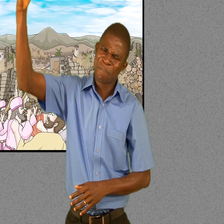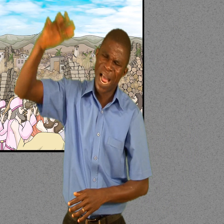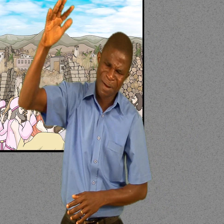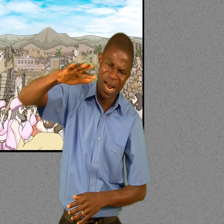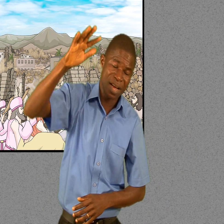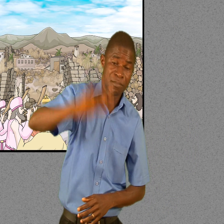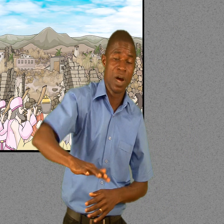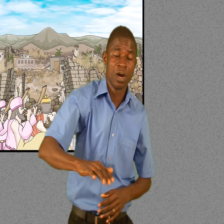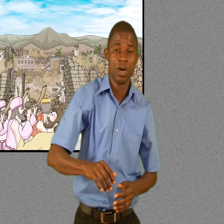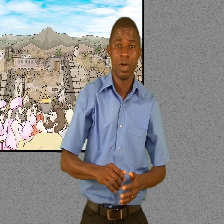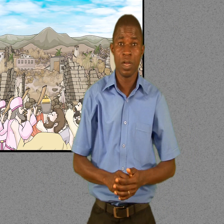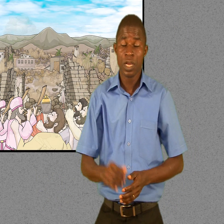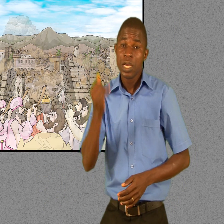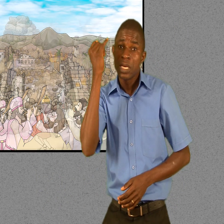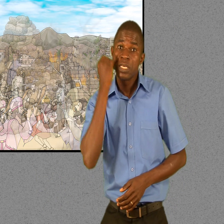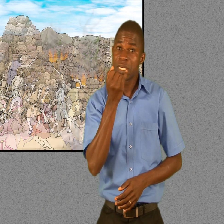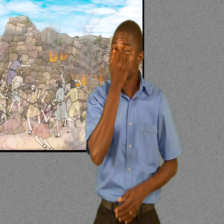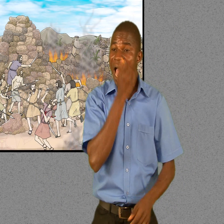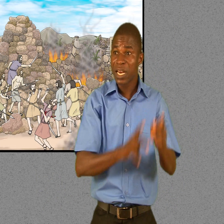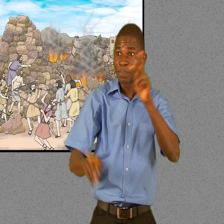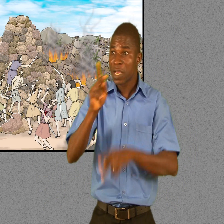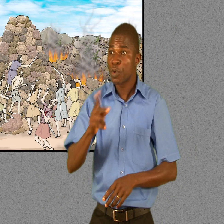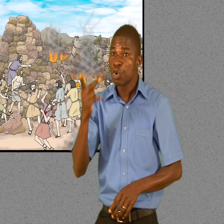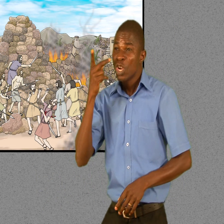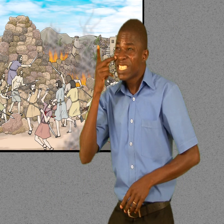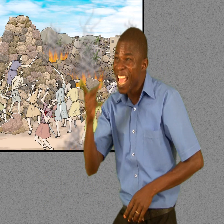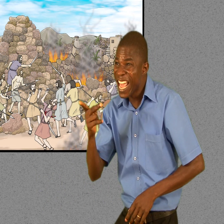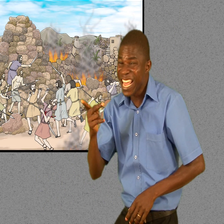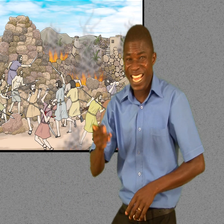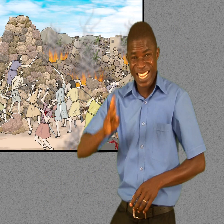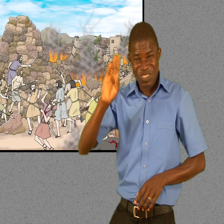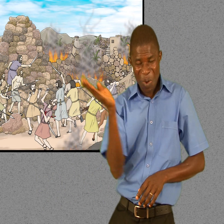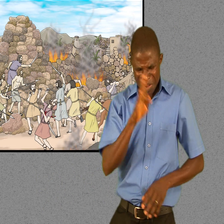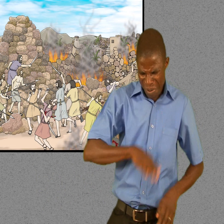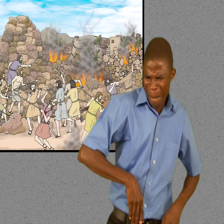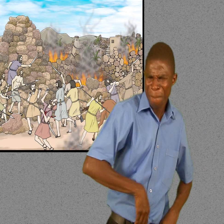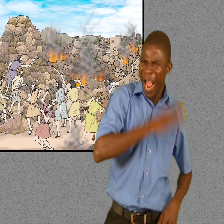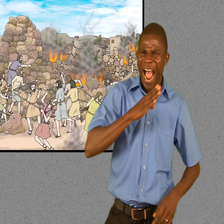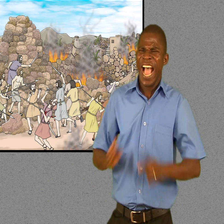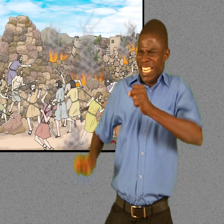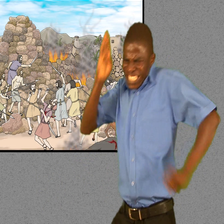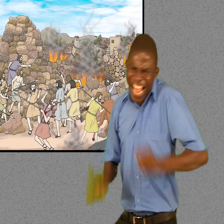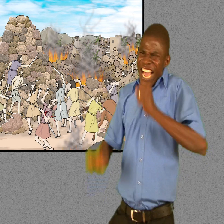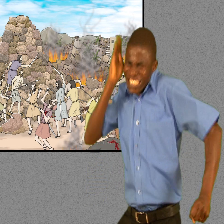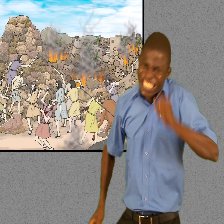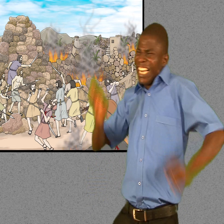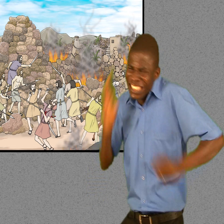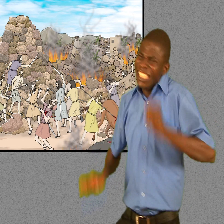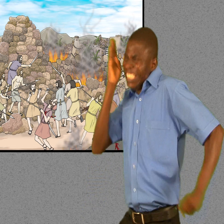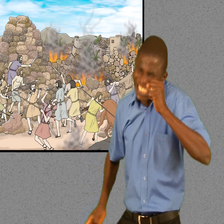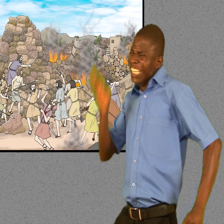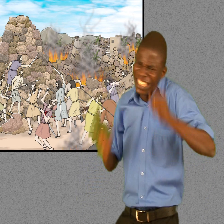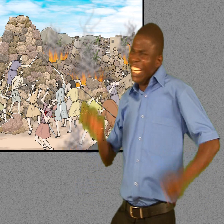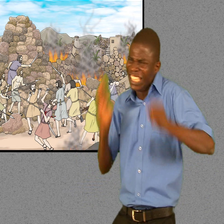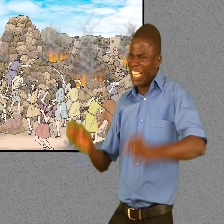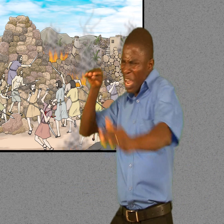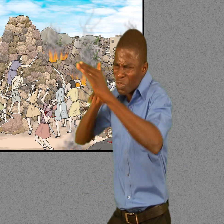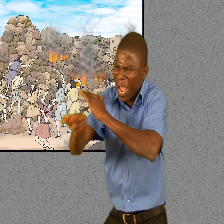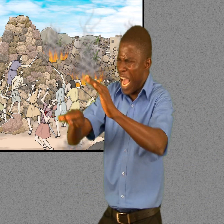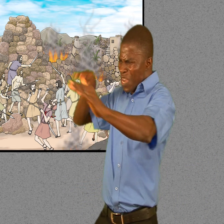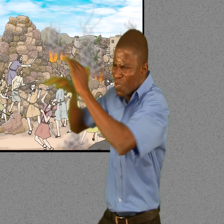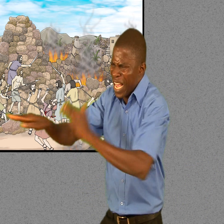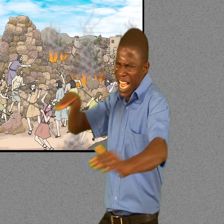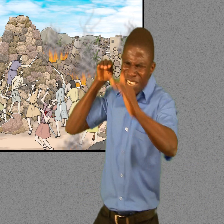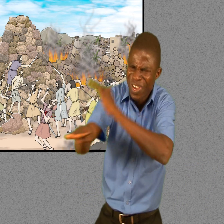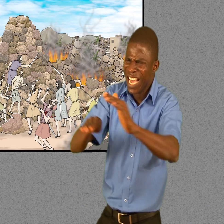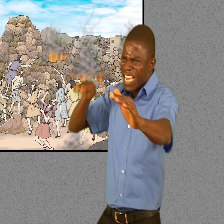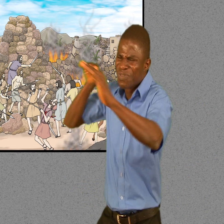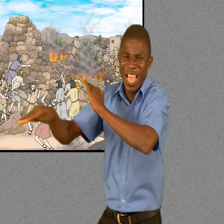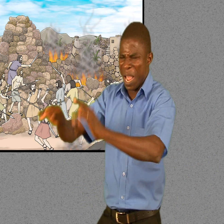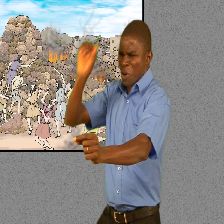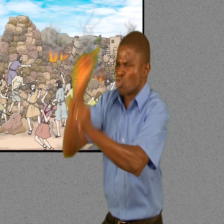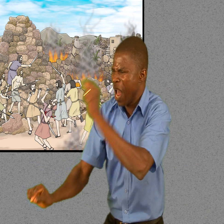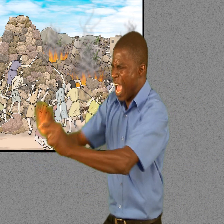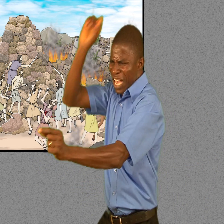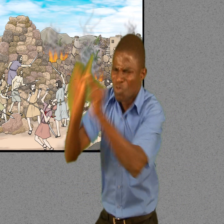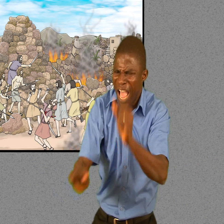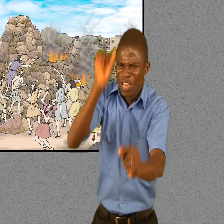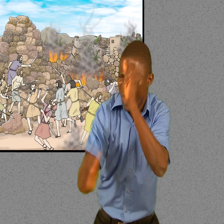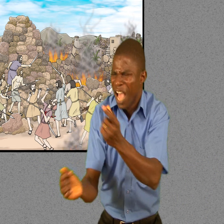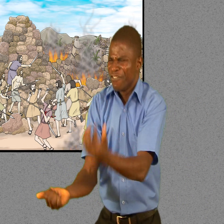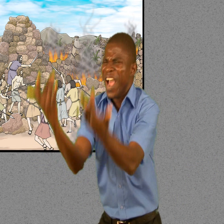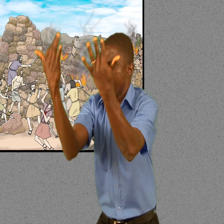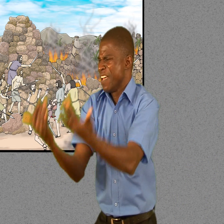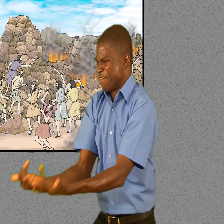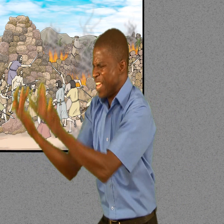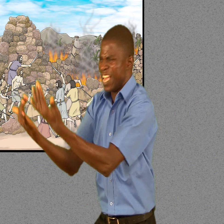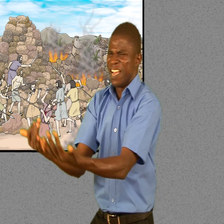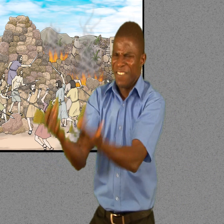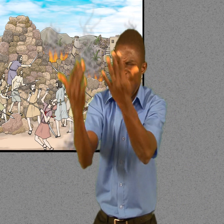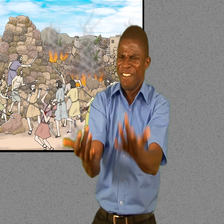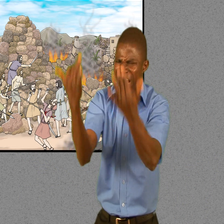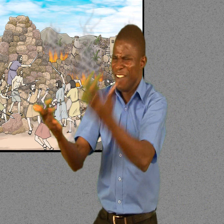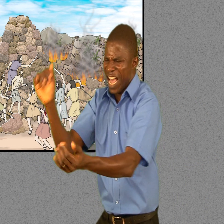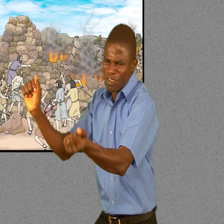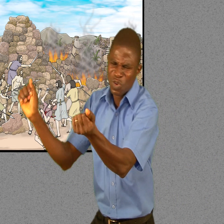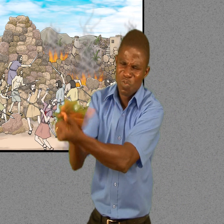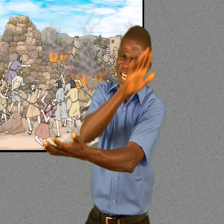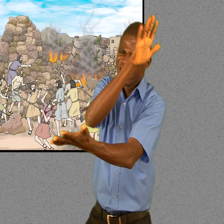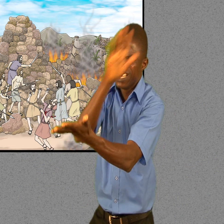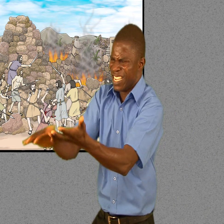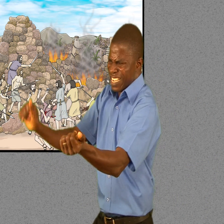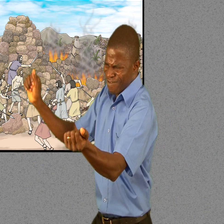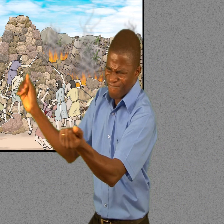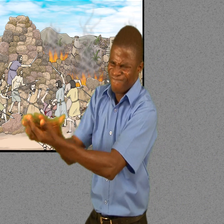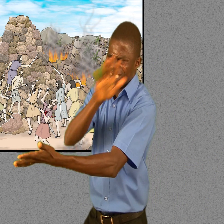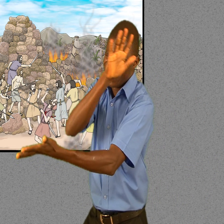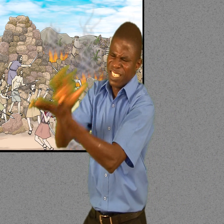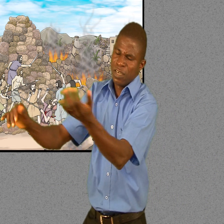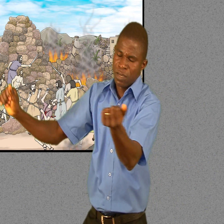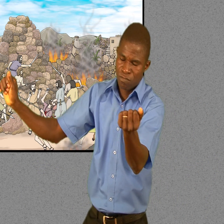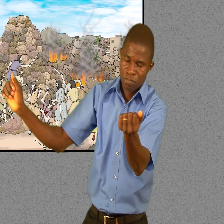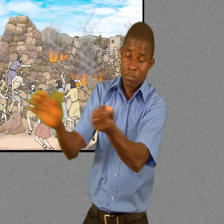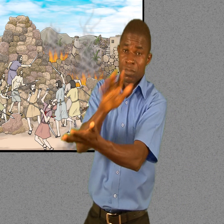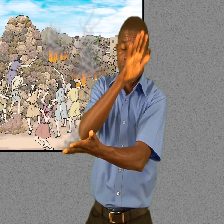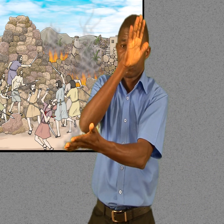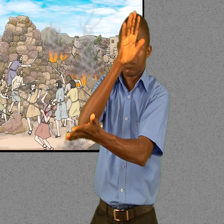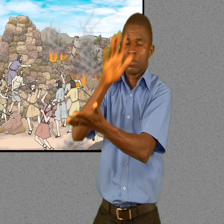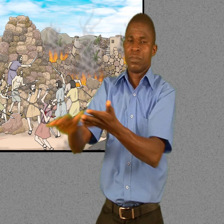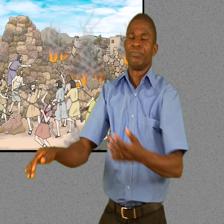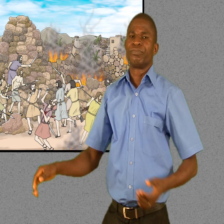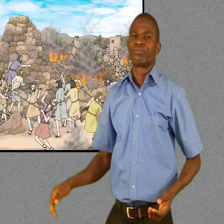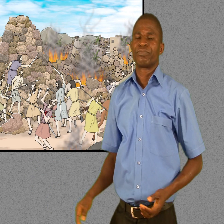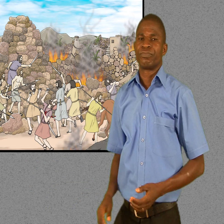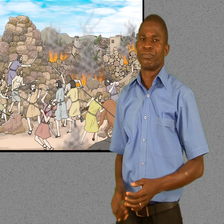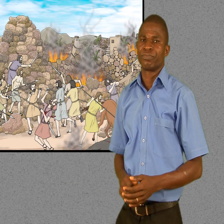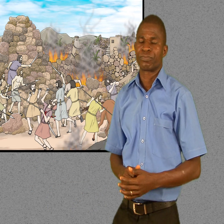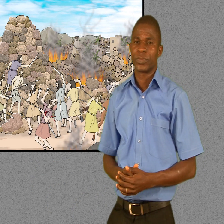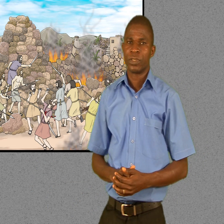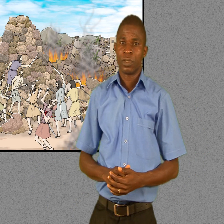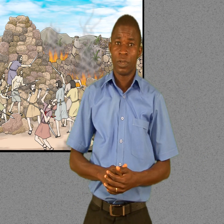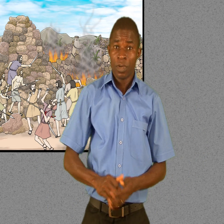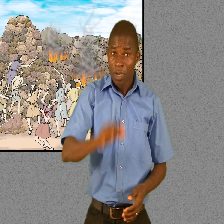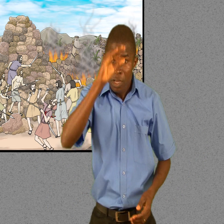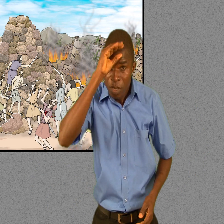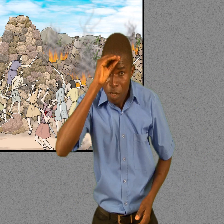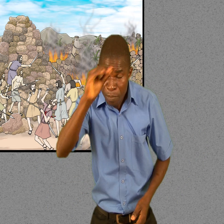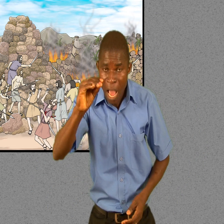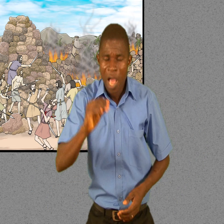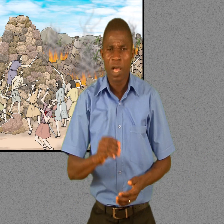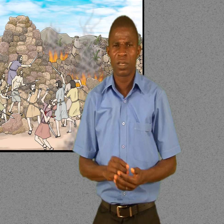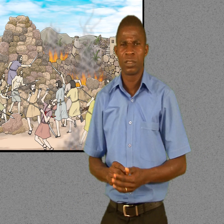Then all the people charged straight into the city and captured it.